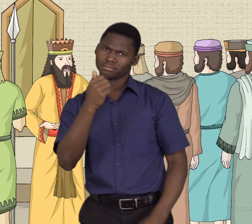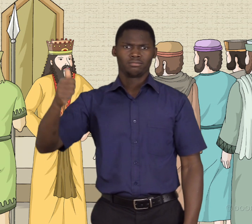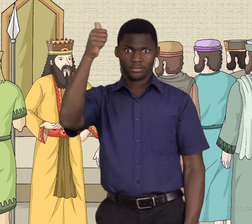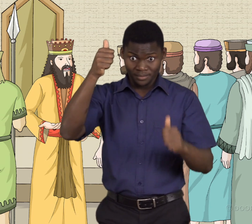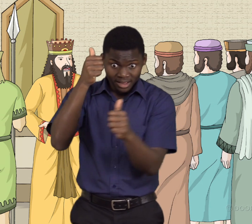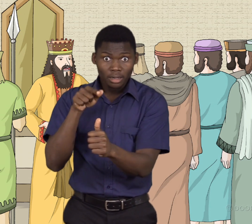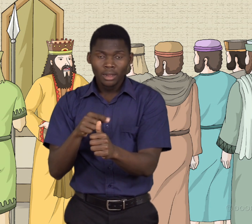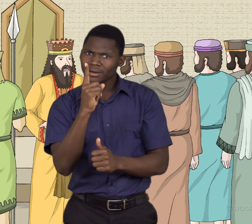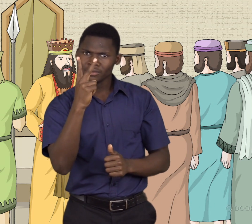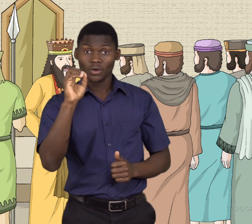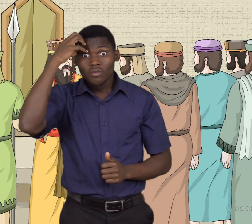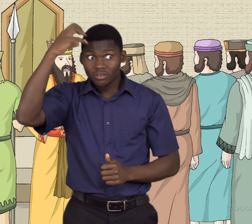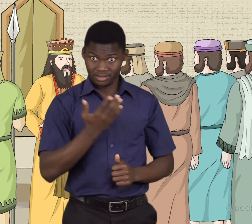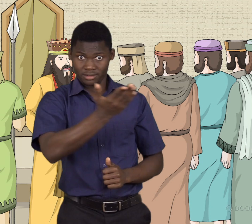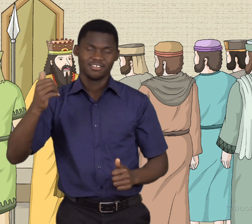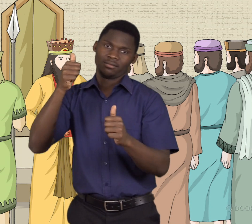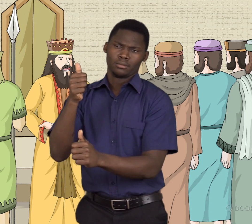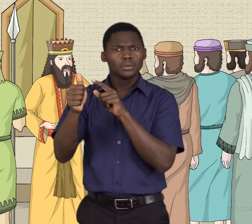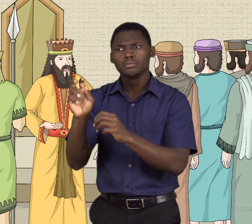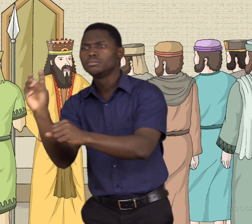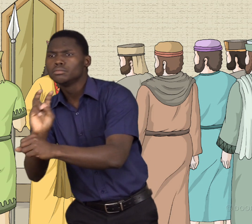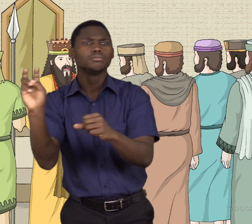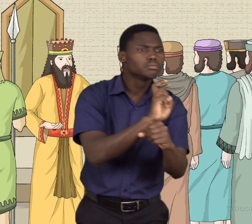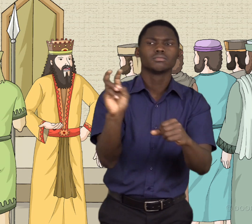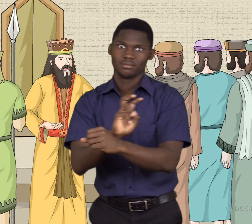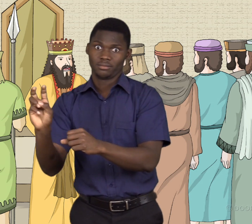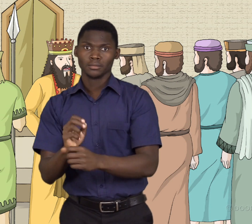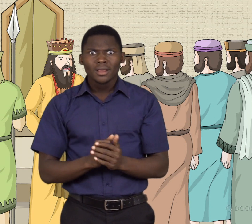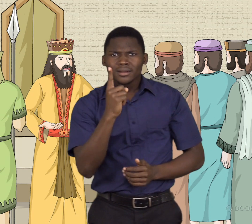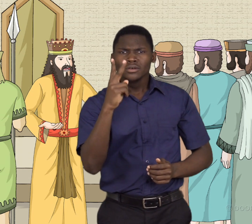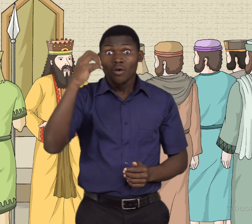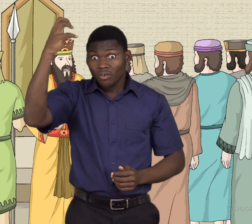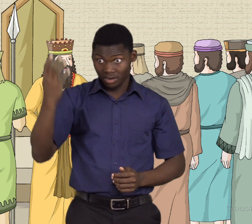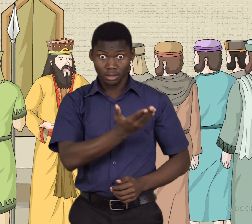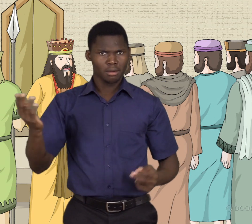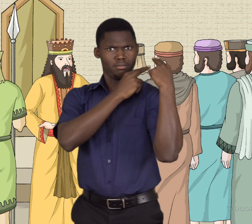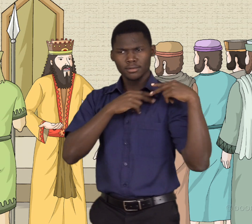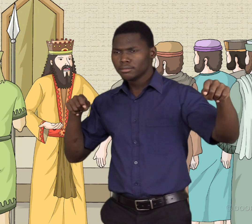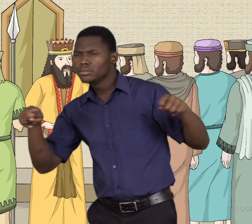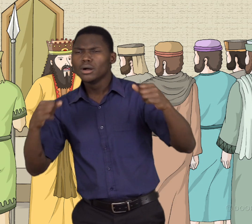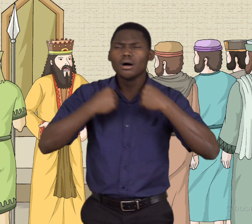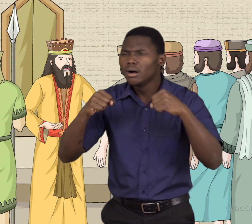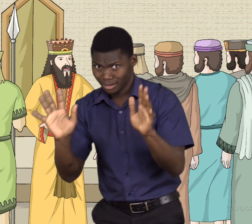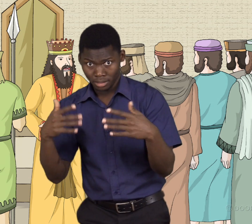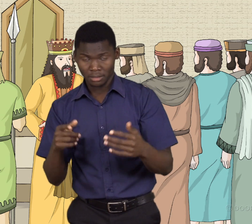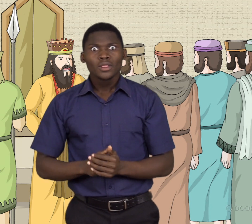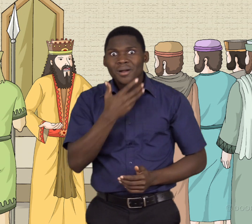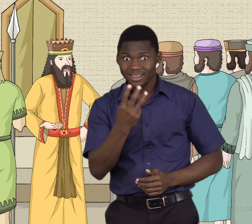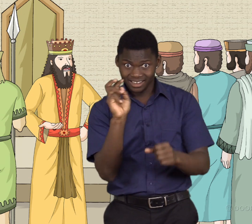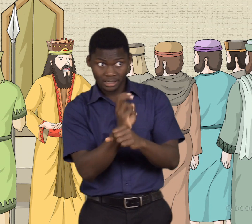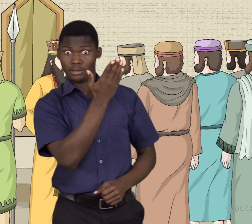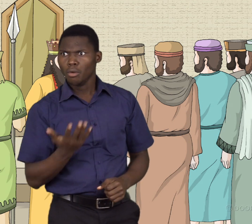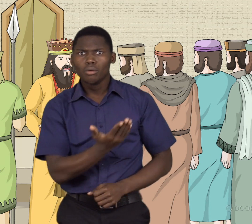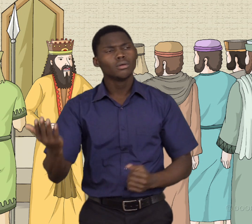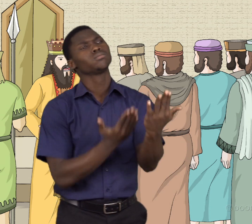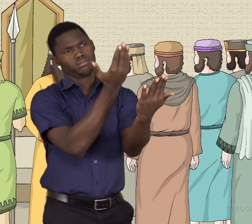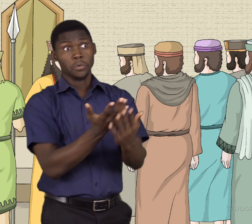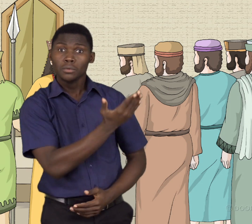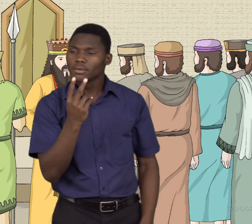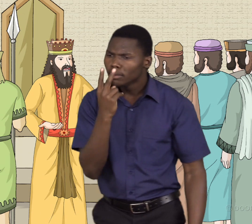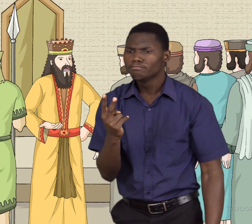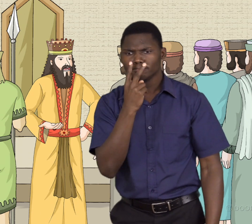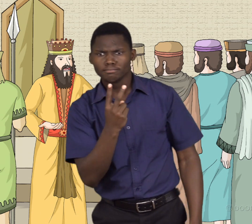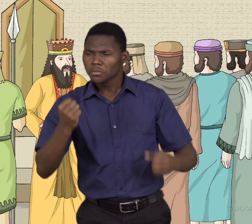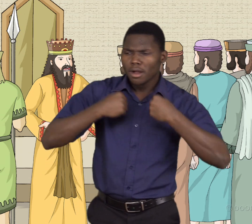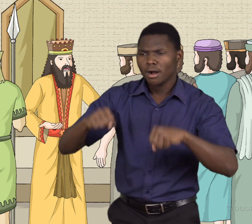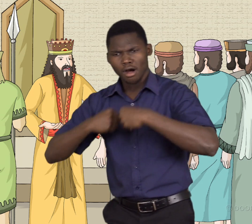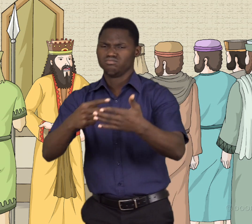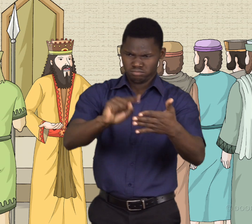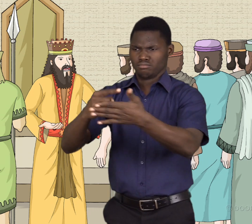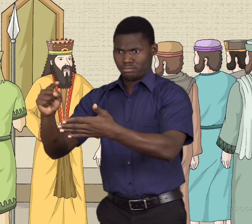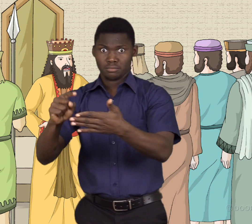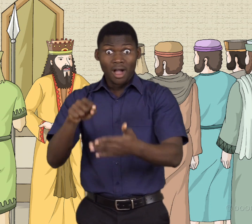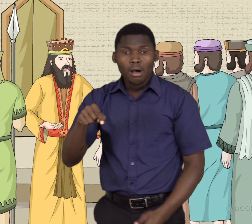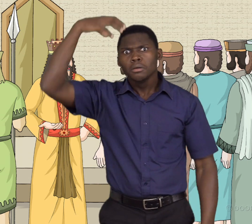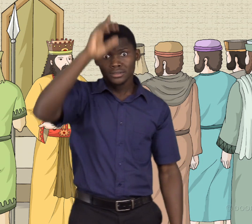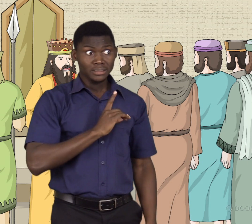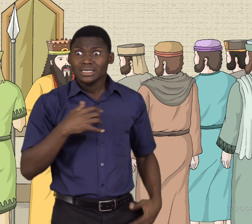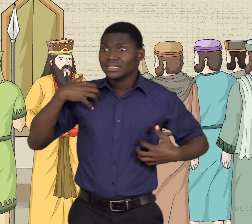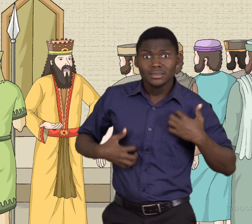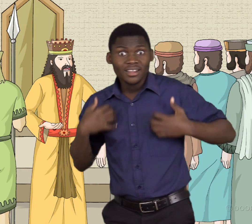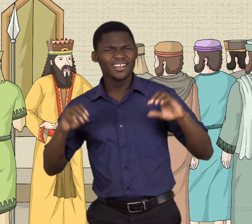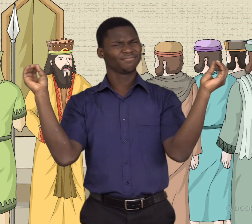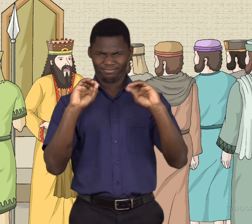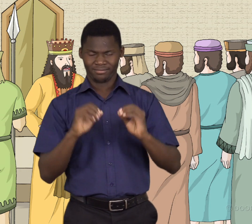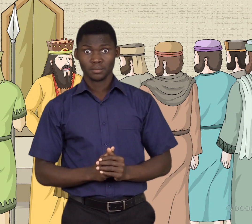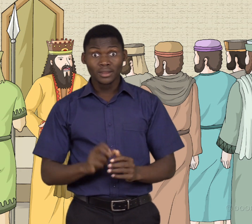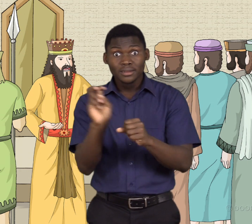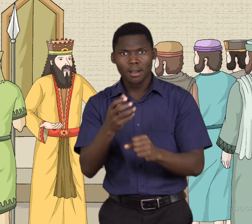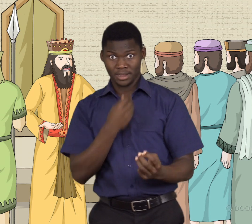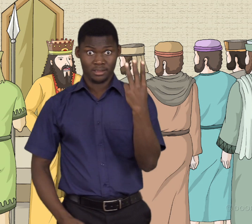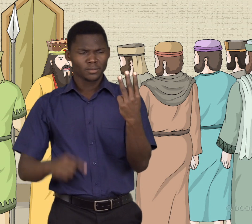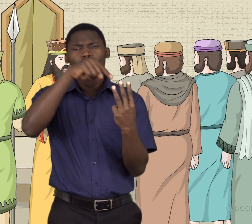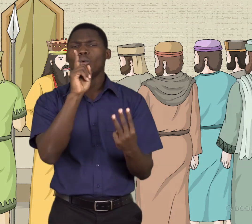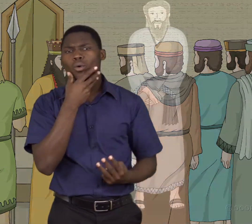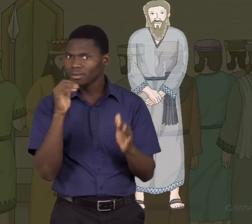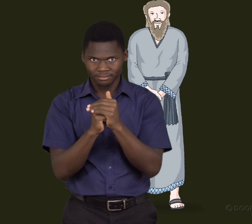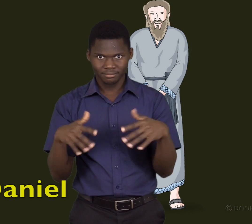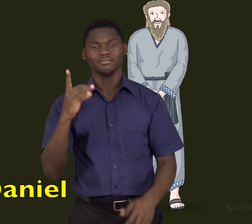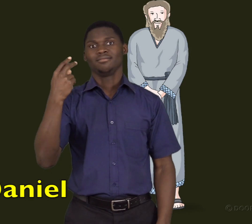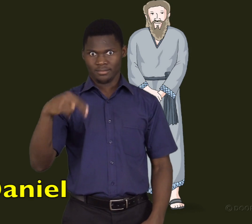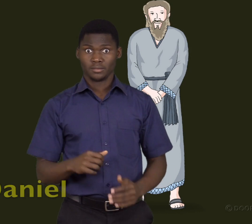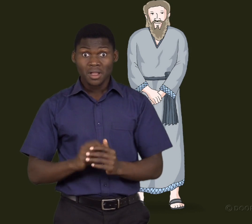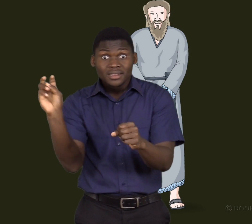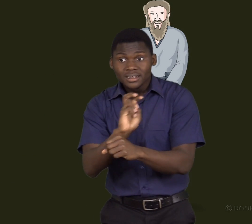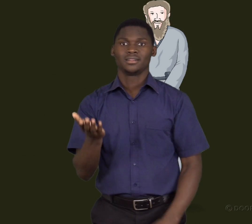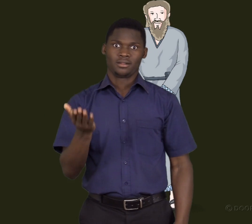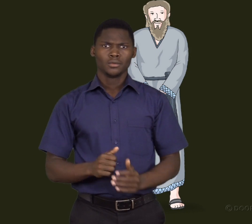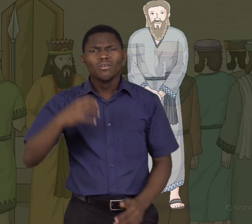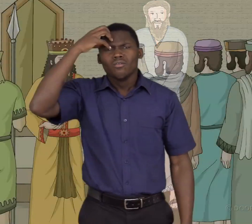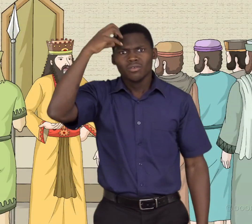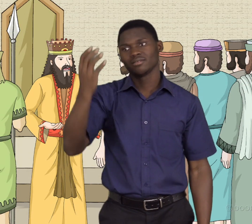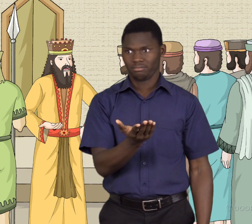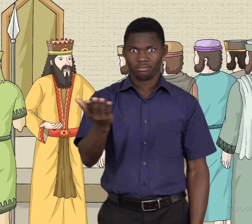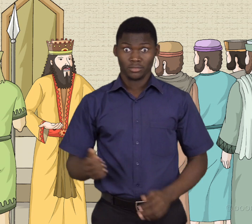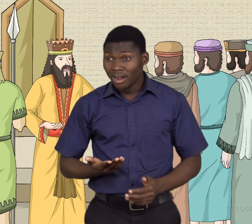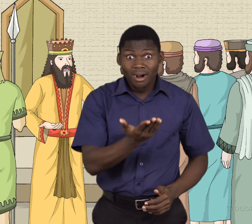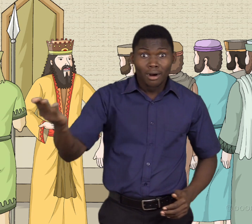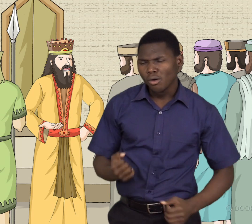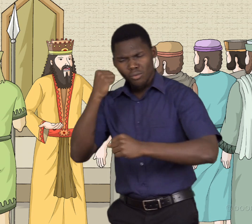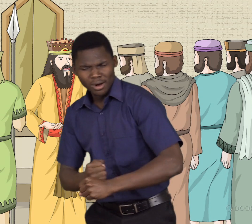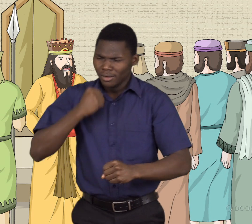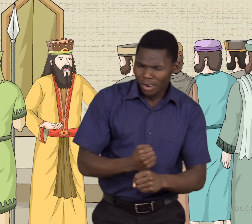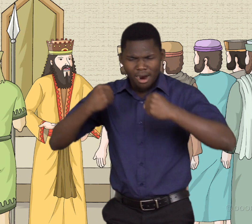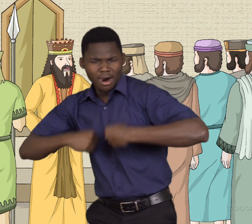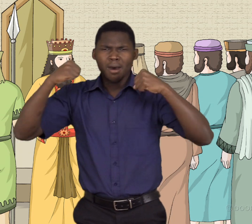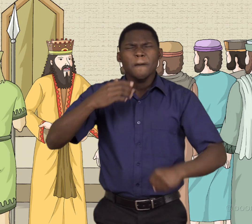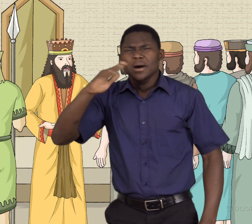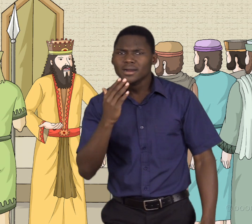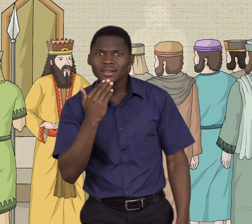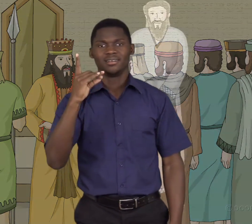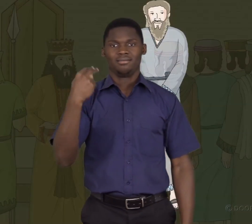Soon, by his extraordinary spirit, Daniel distinguished himself among the administrators and satraps. So the king planned to set him over the whole kingdom.